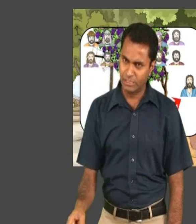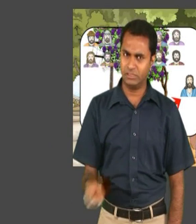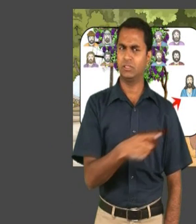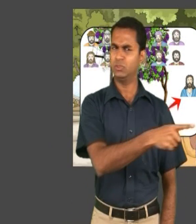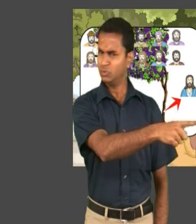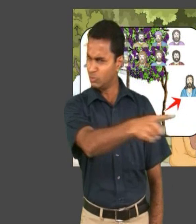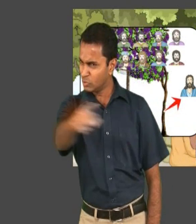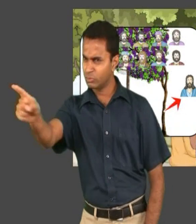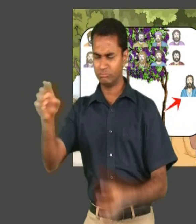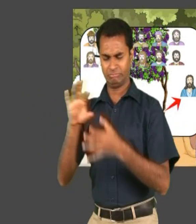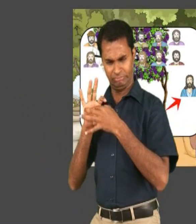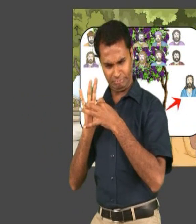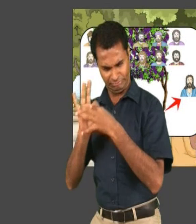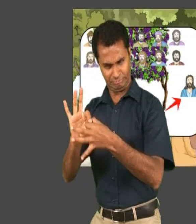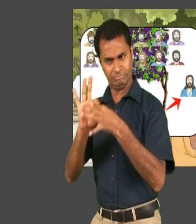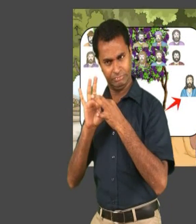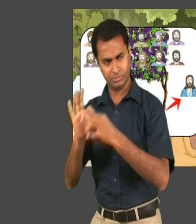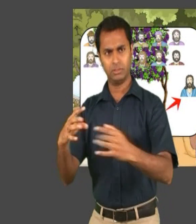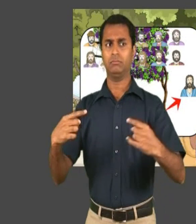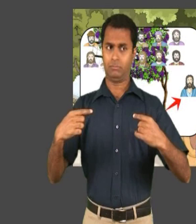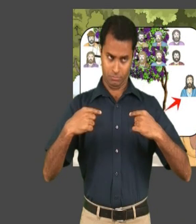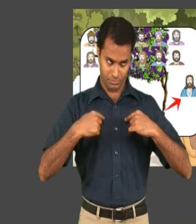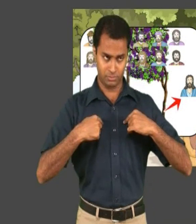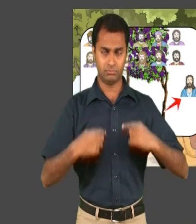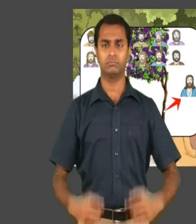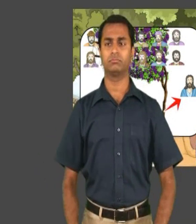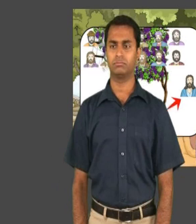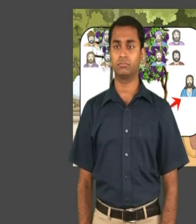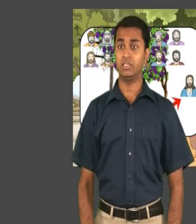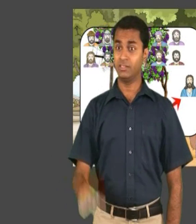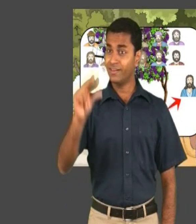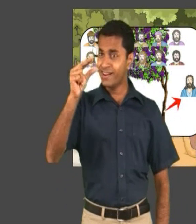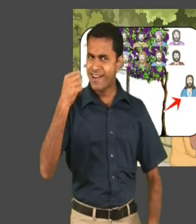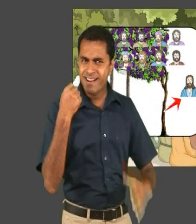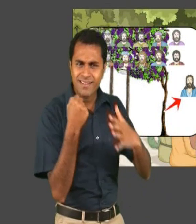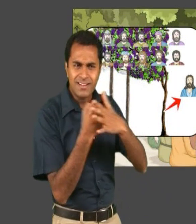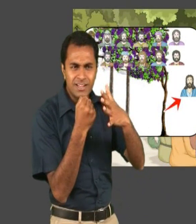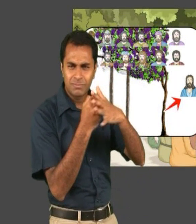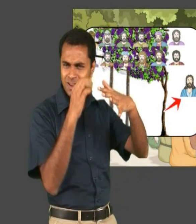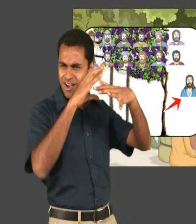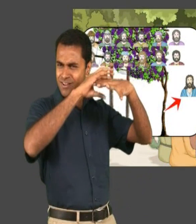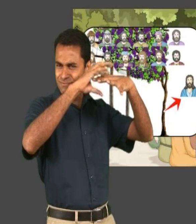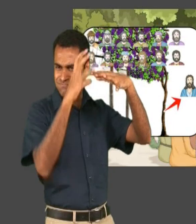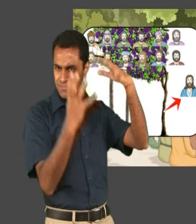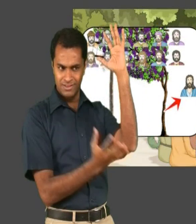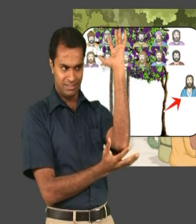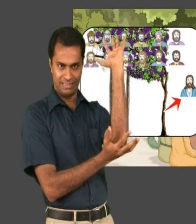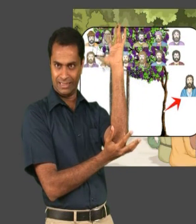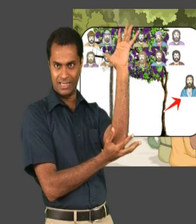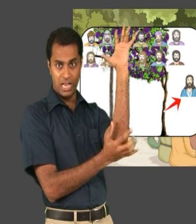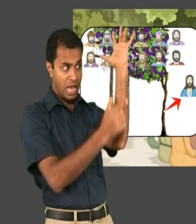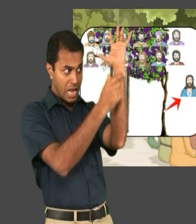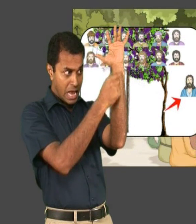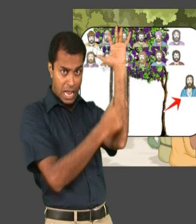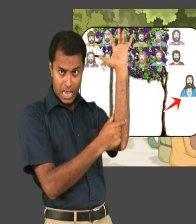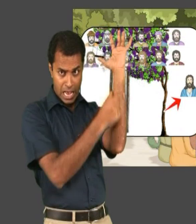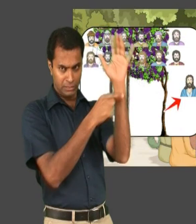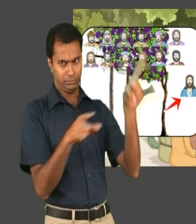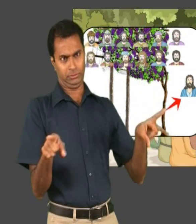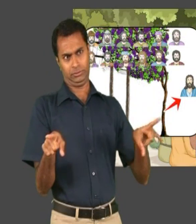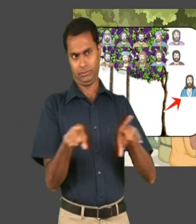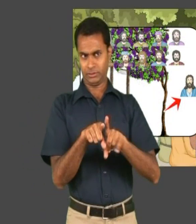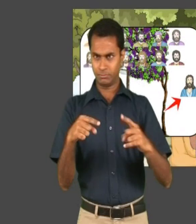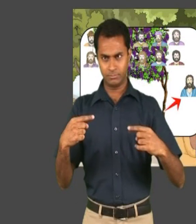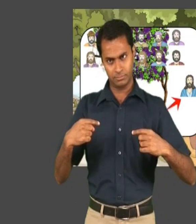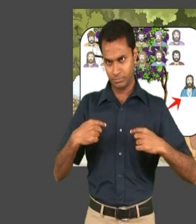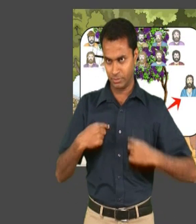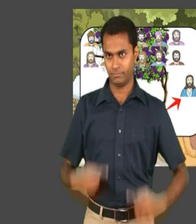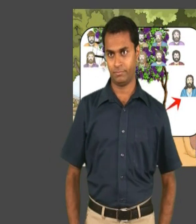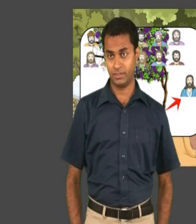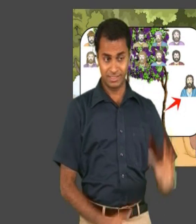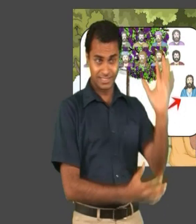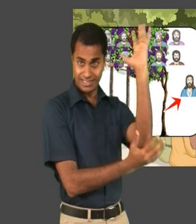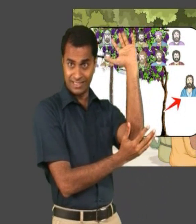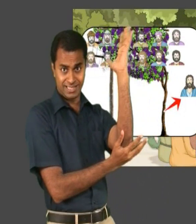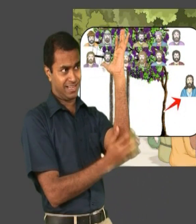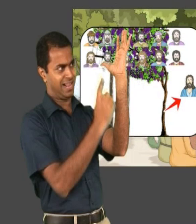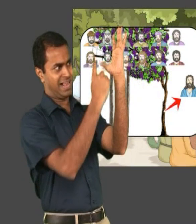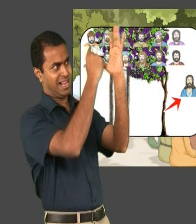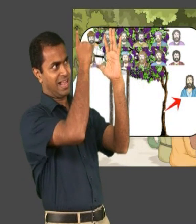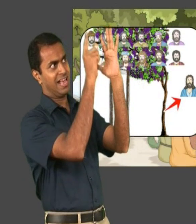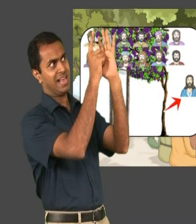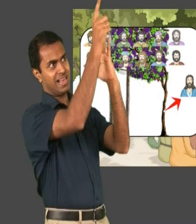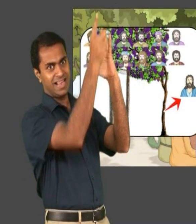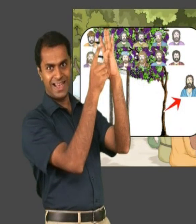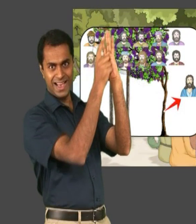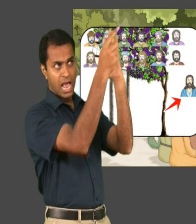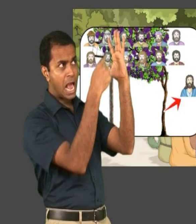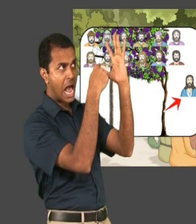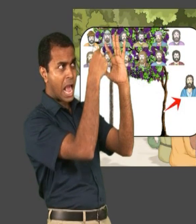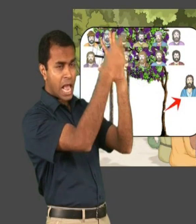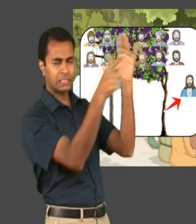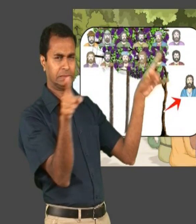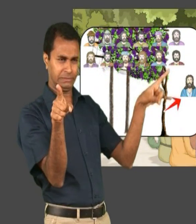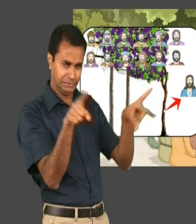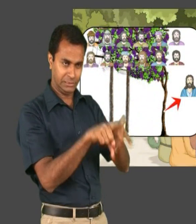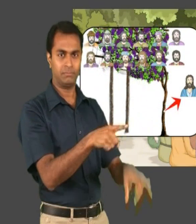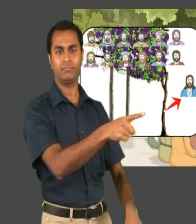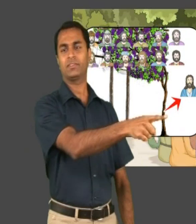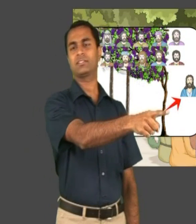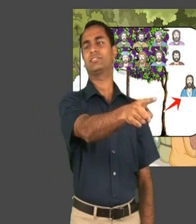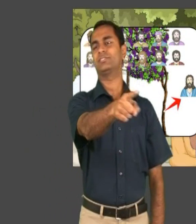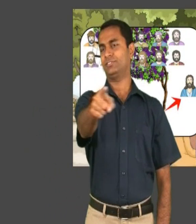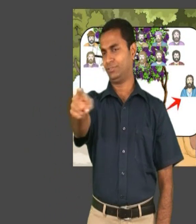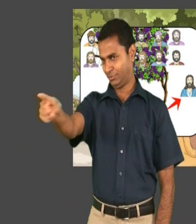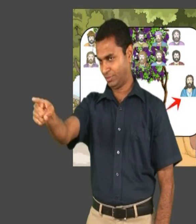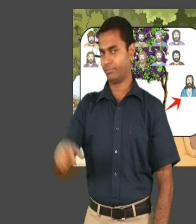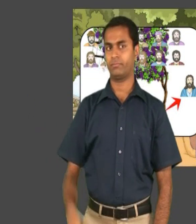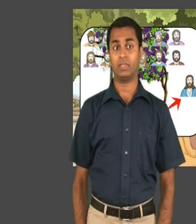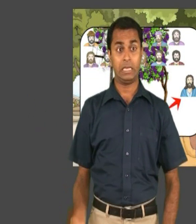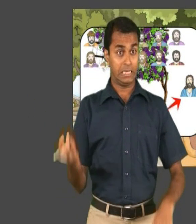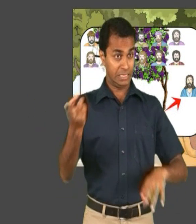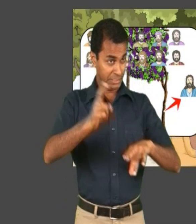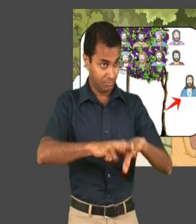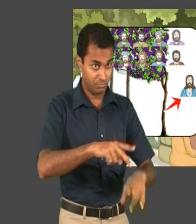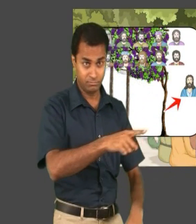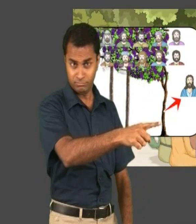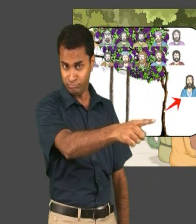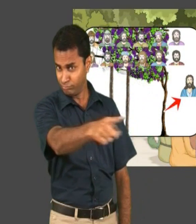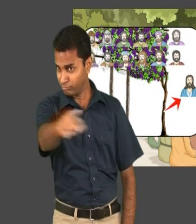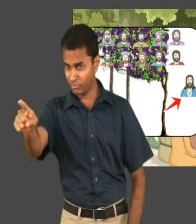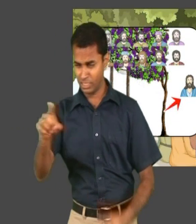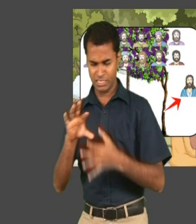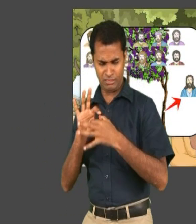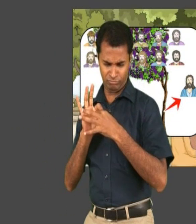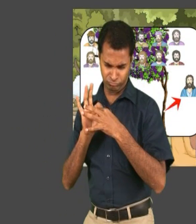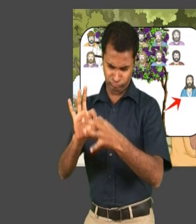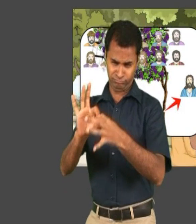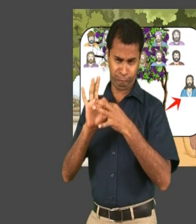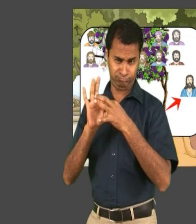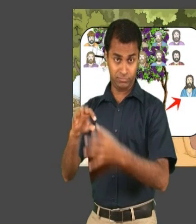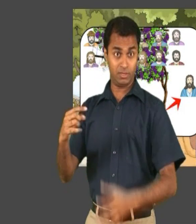I am the vine and you are the branches.